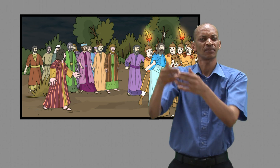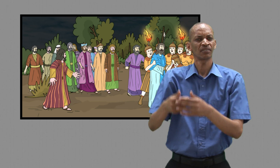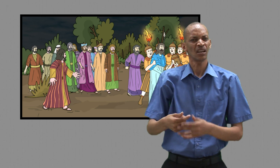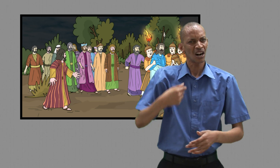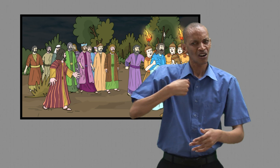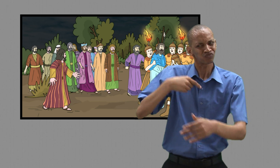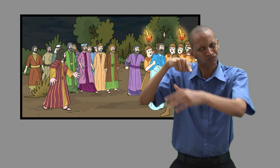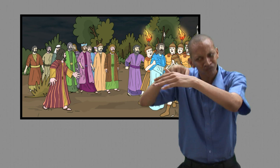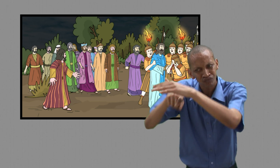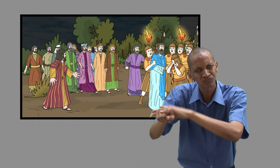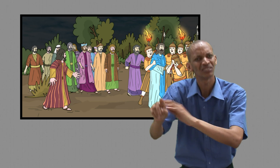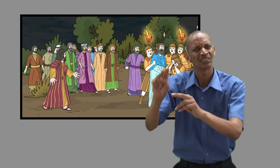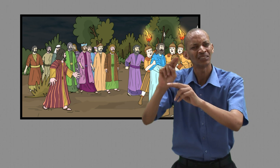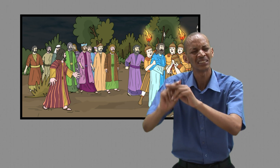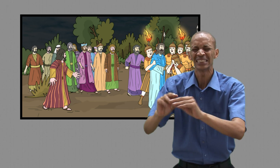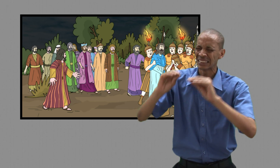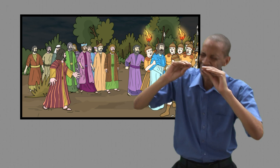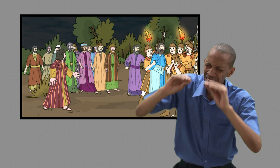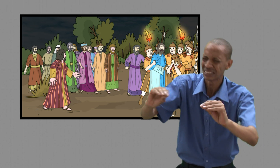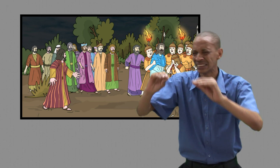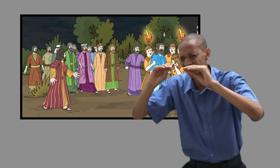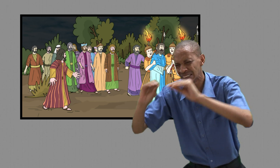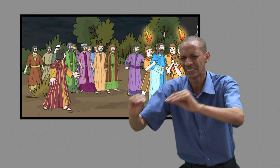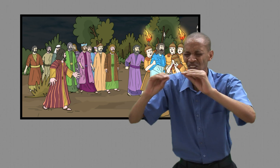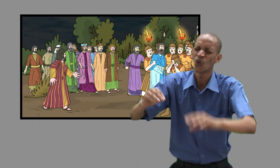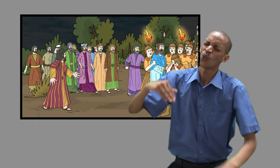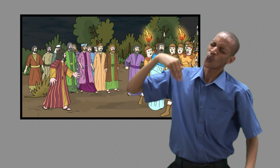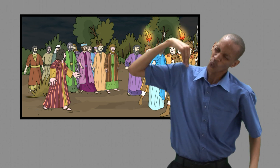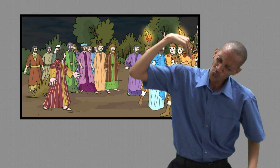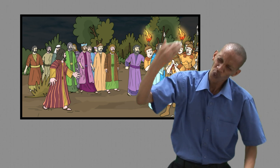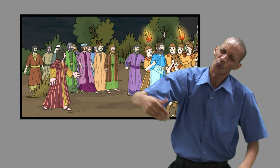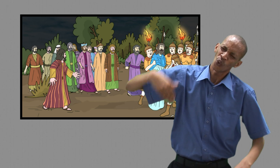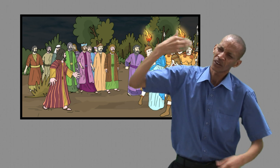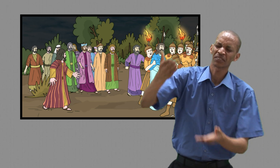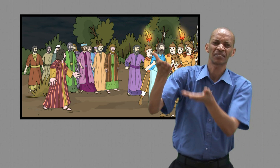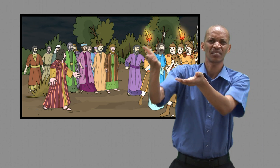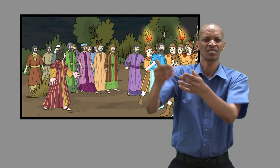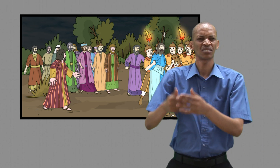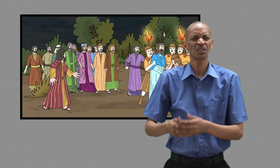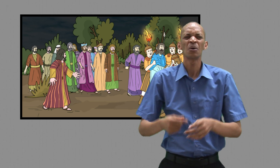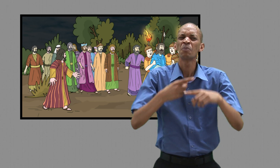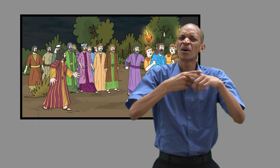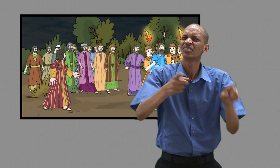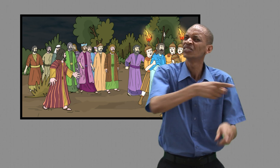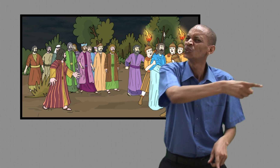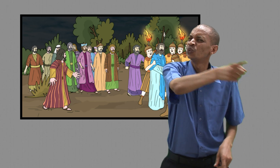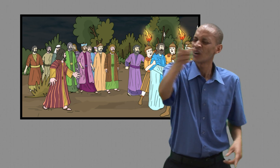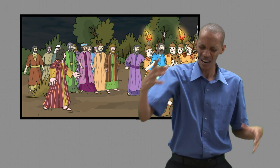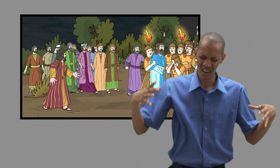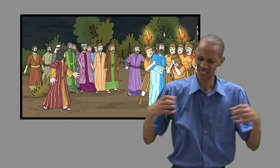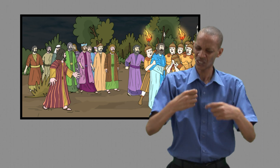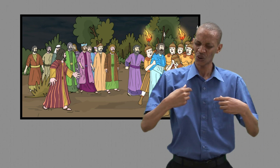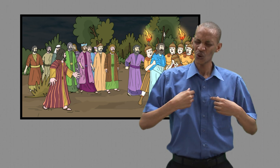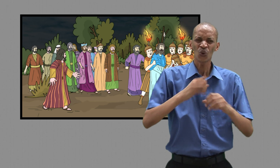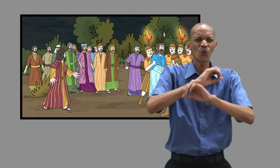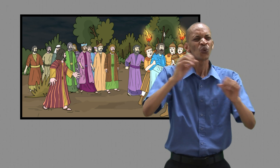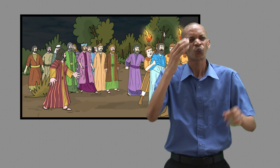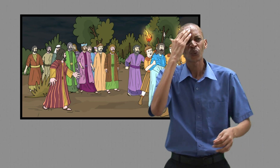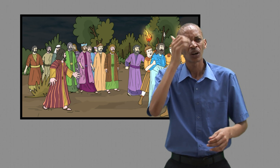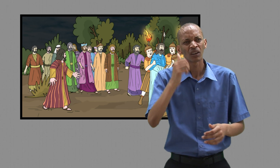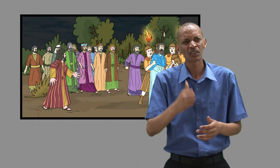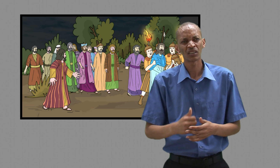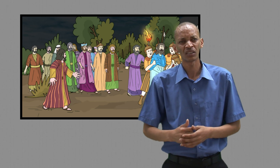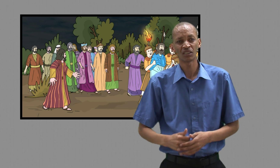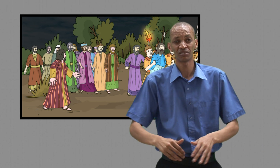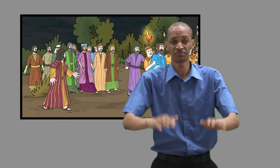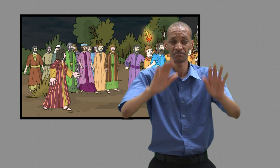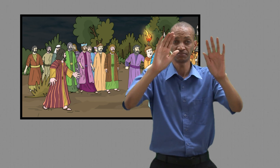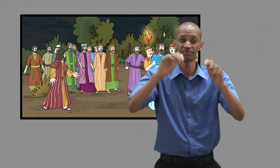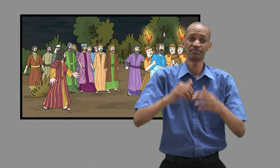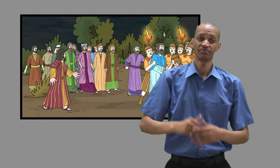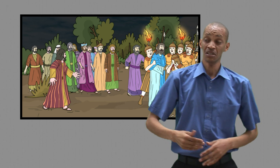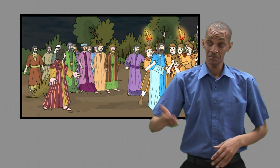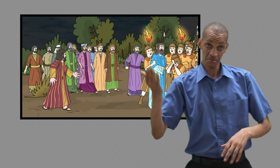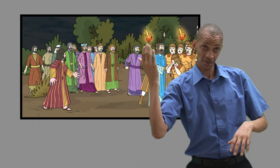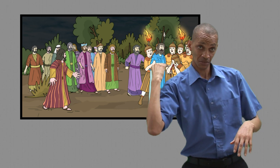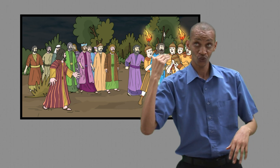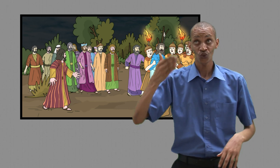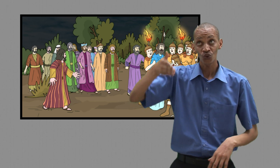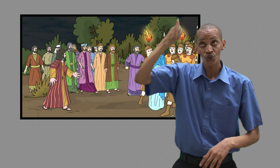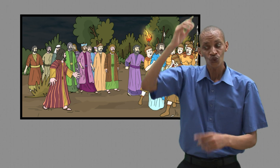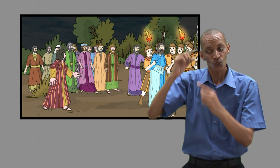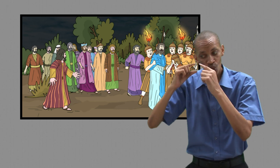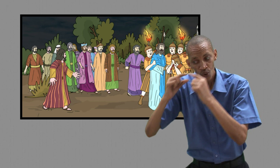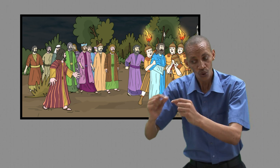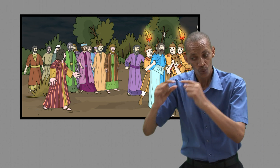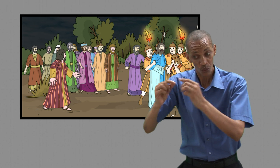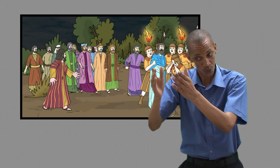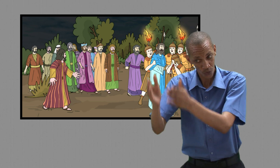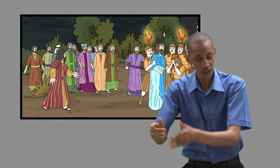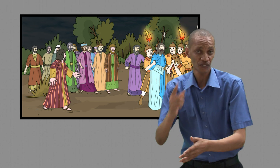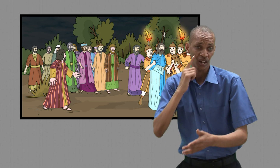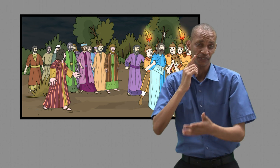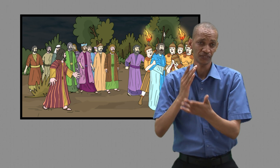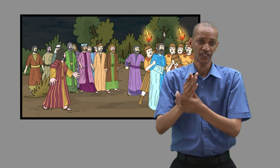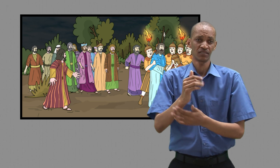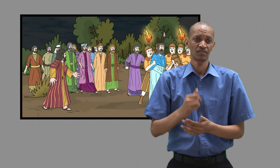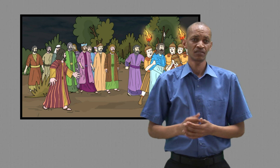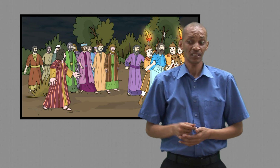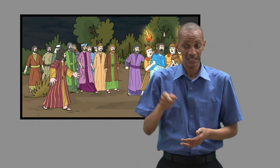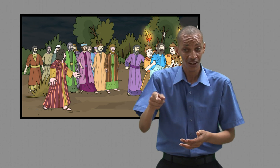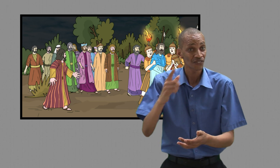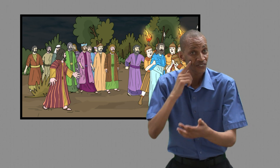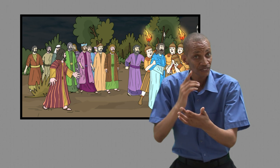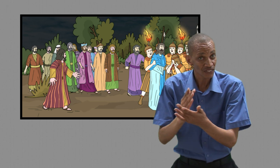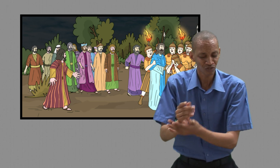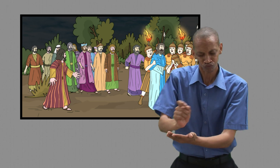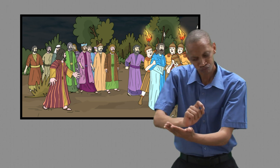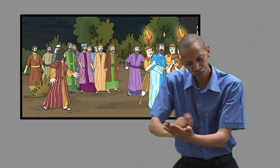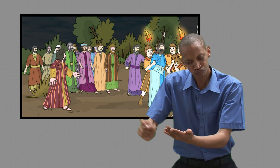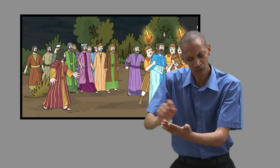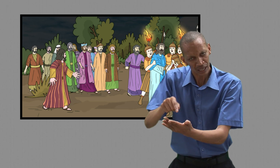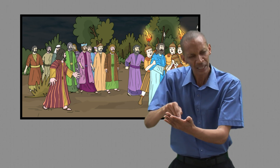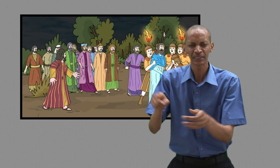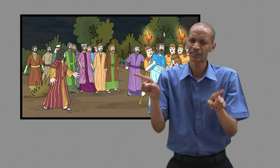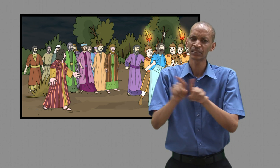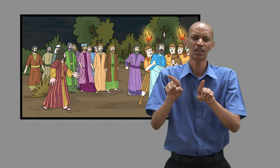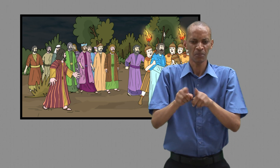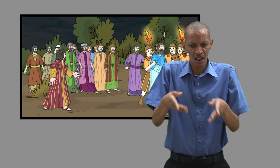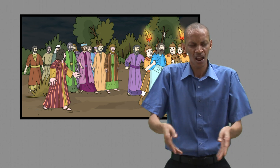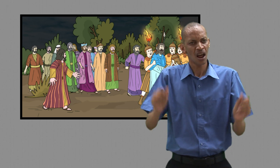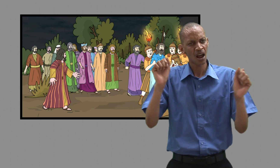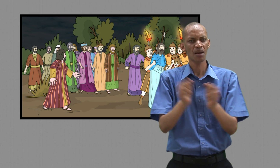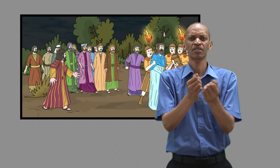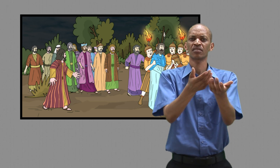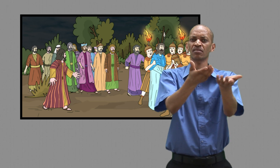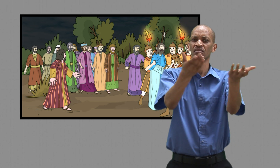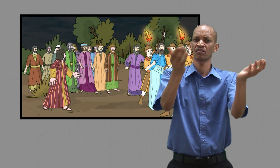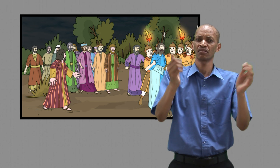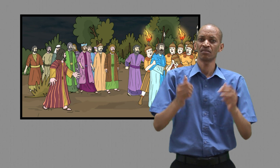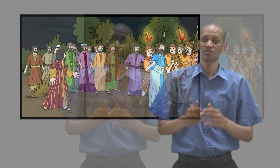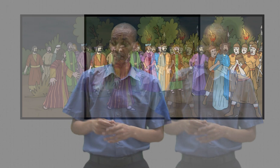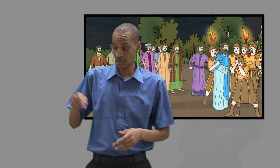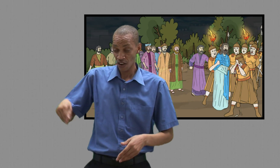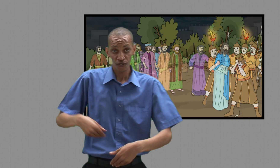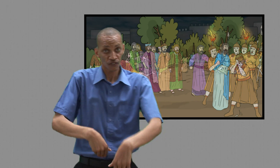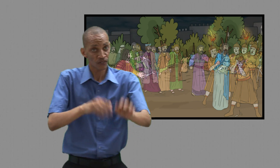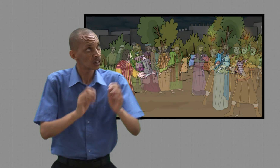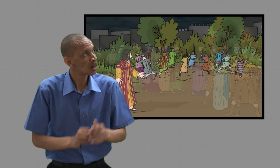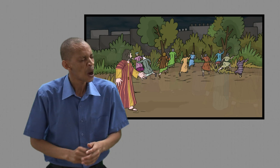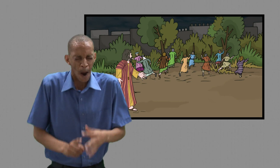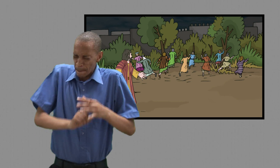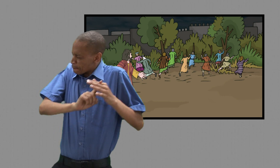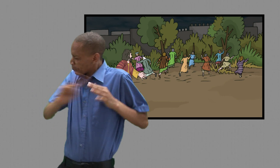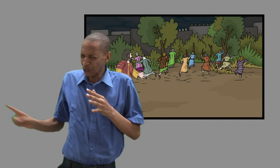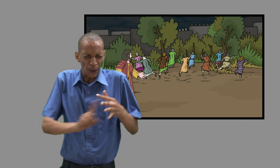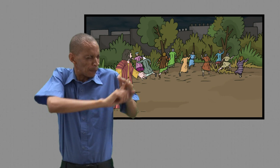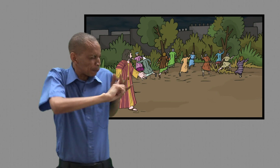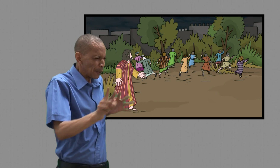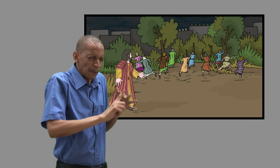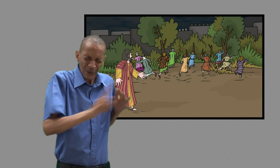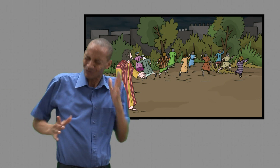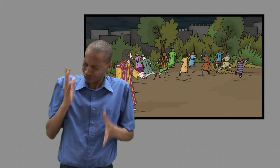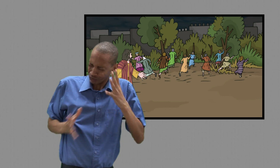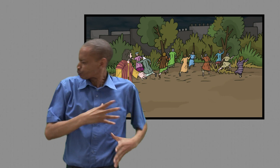Every day I sat teaching in the temple courts, and you did not arrest Me. But this has all happened so that the writings of the prophets would be fulfilled.”